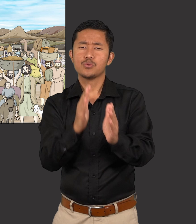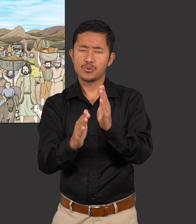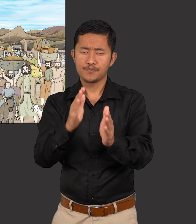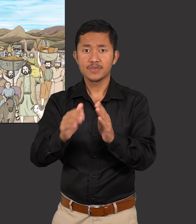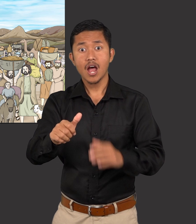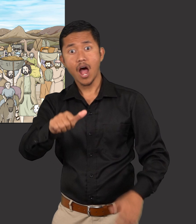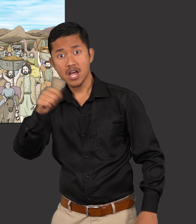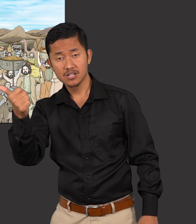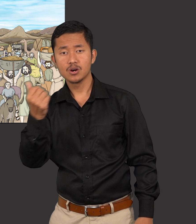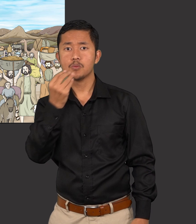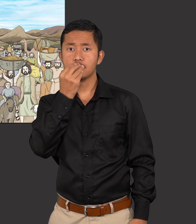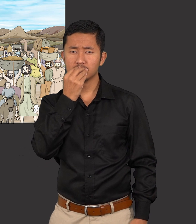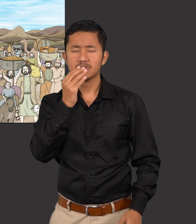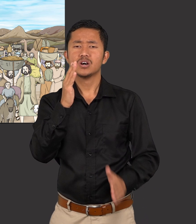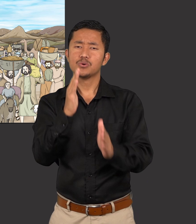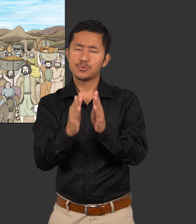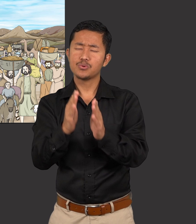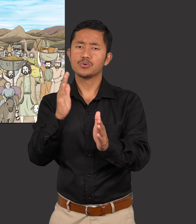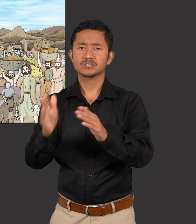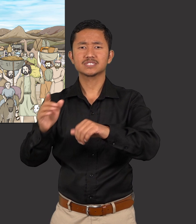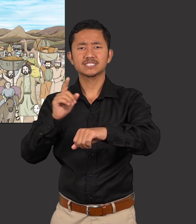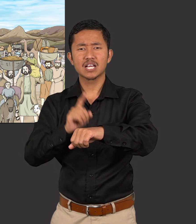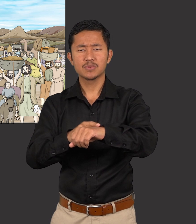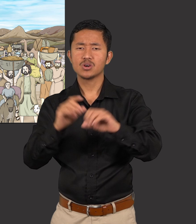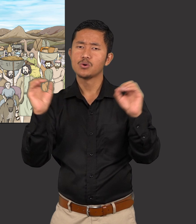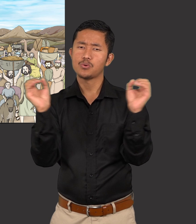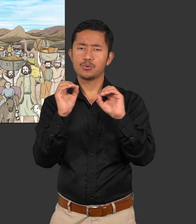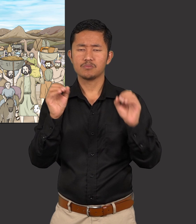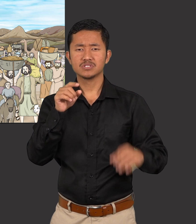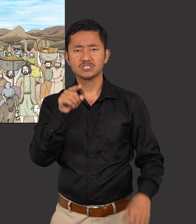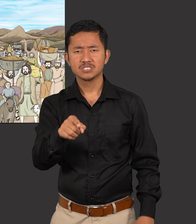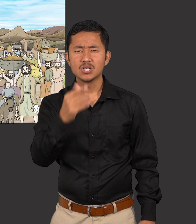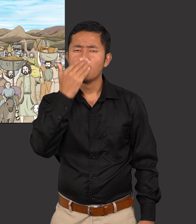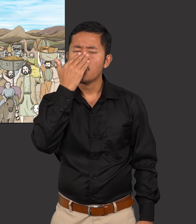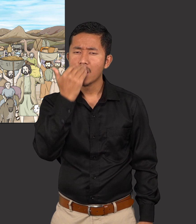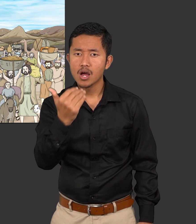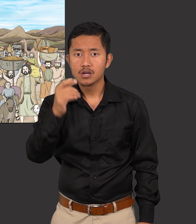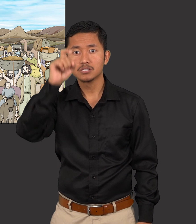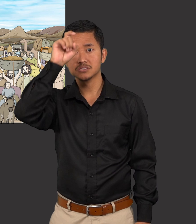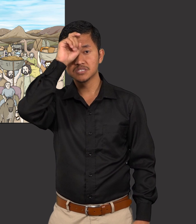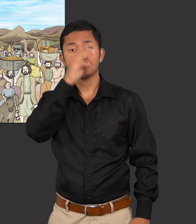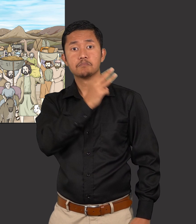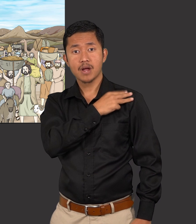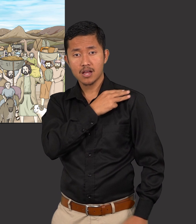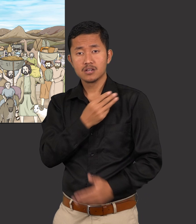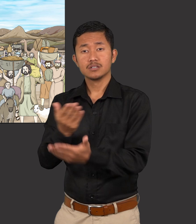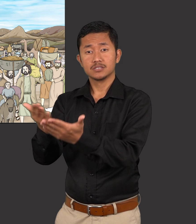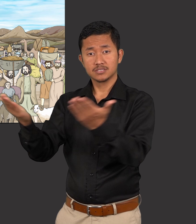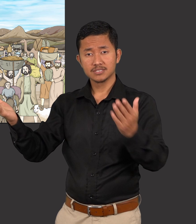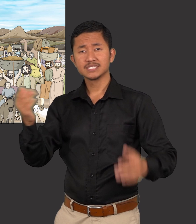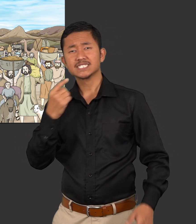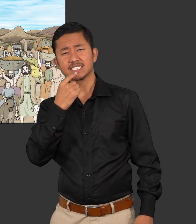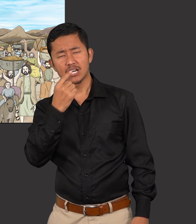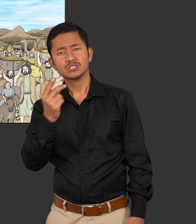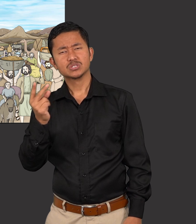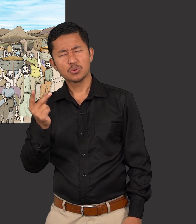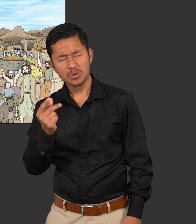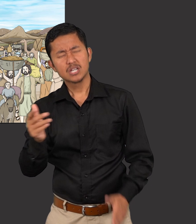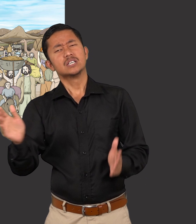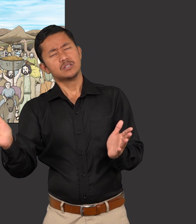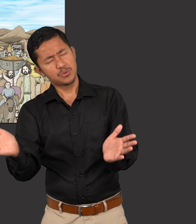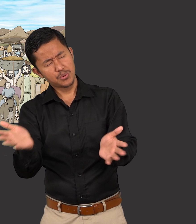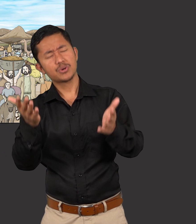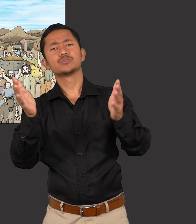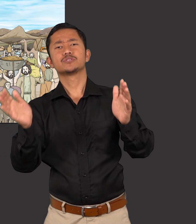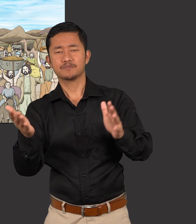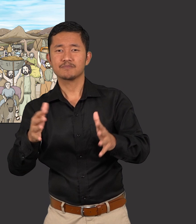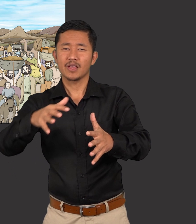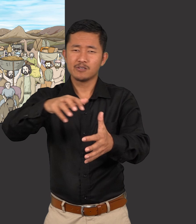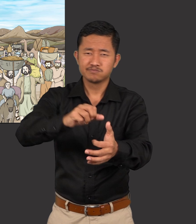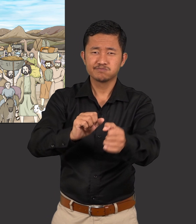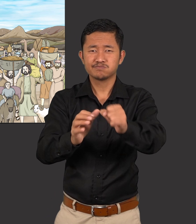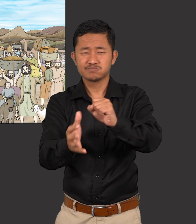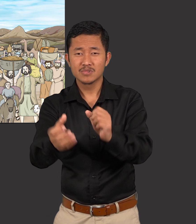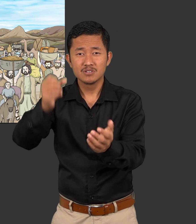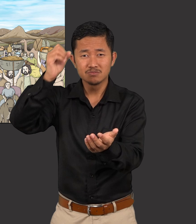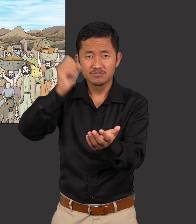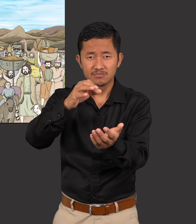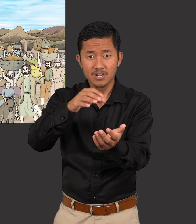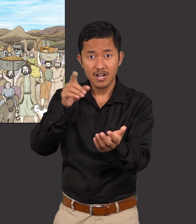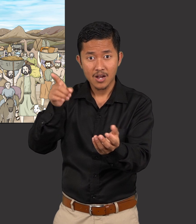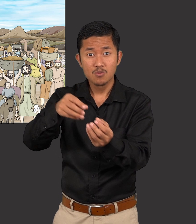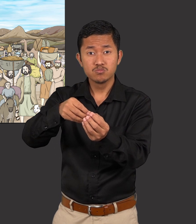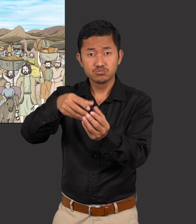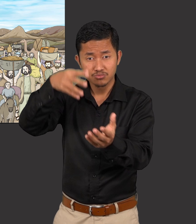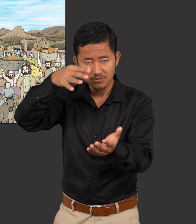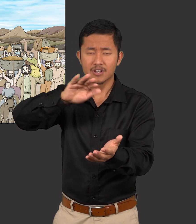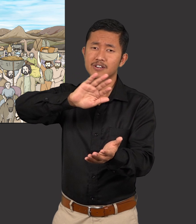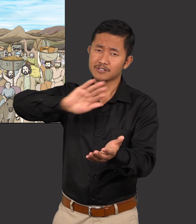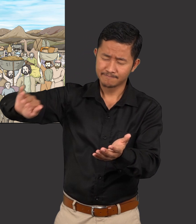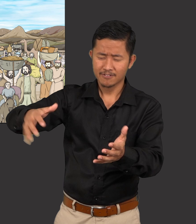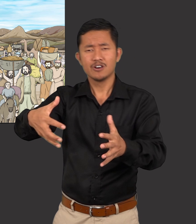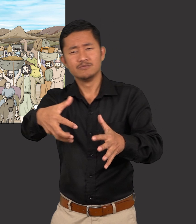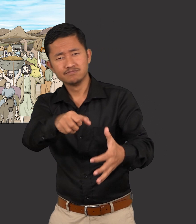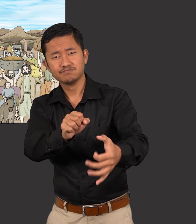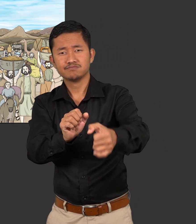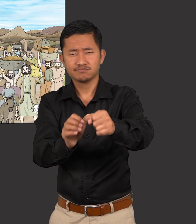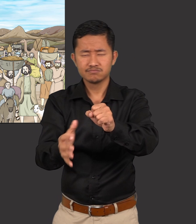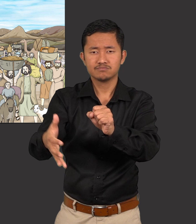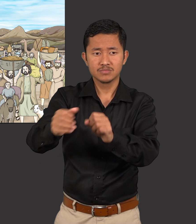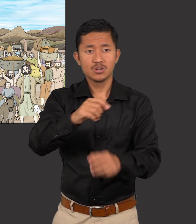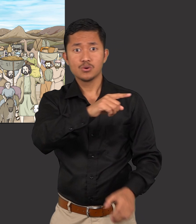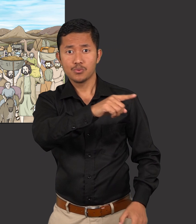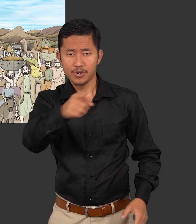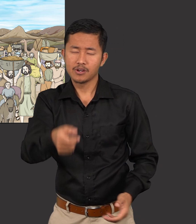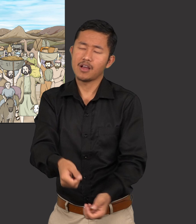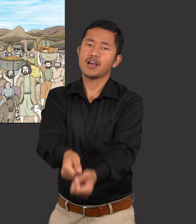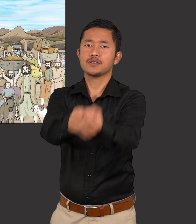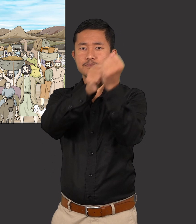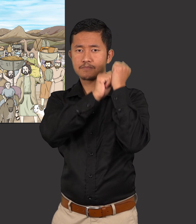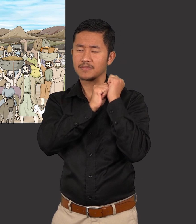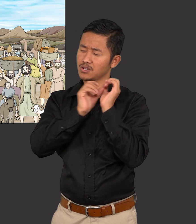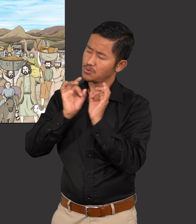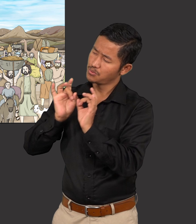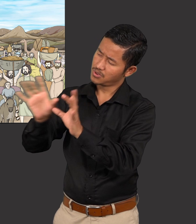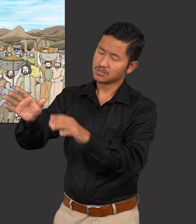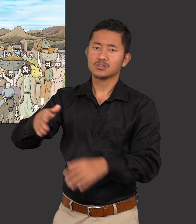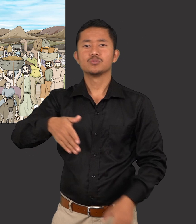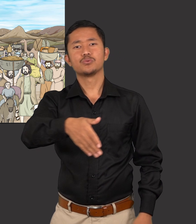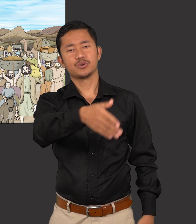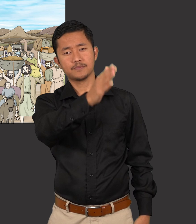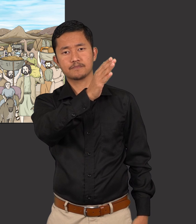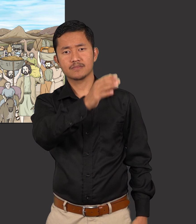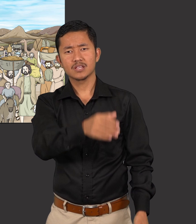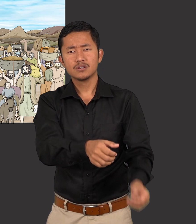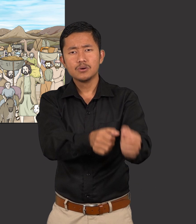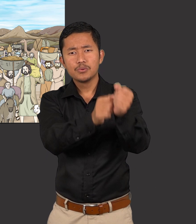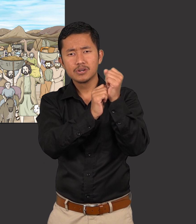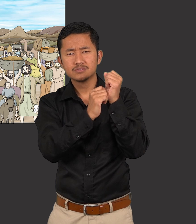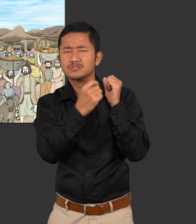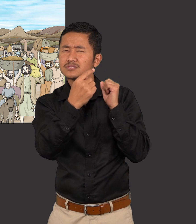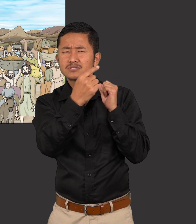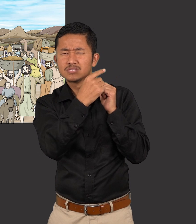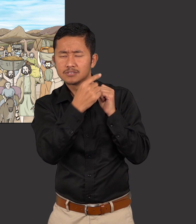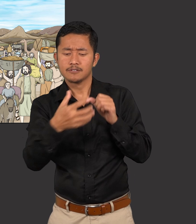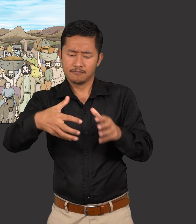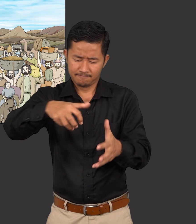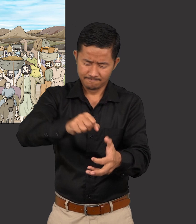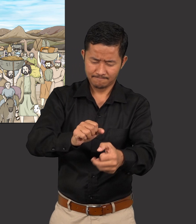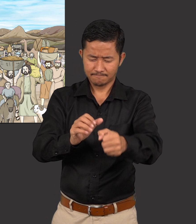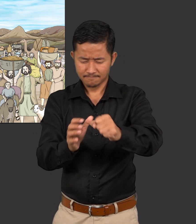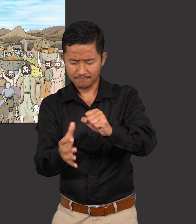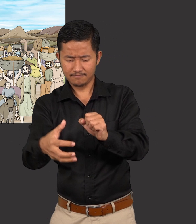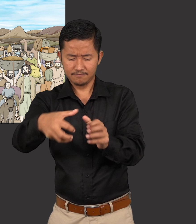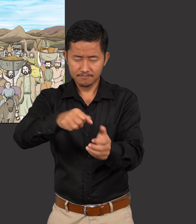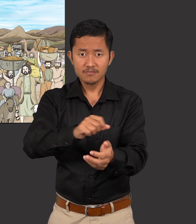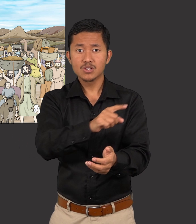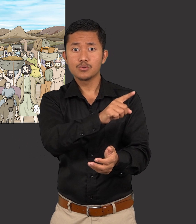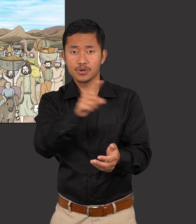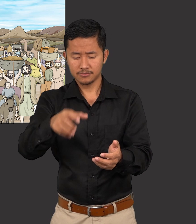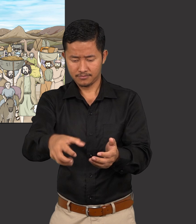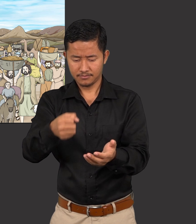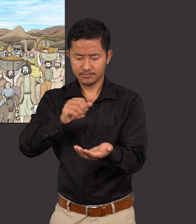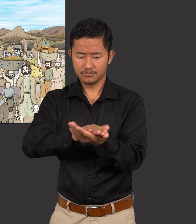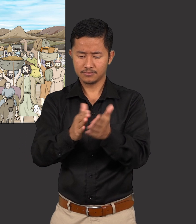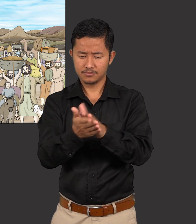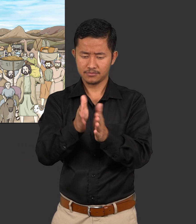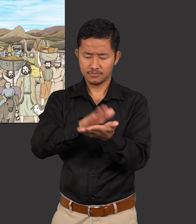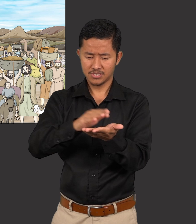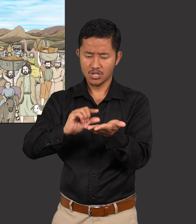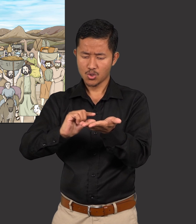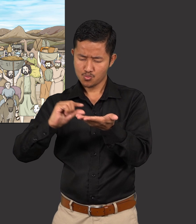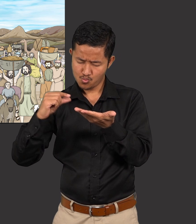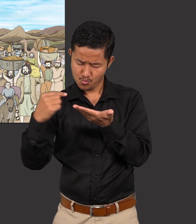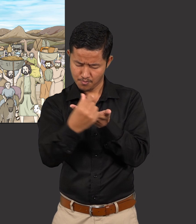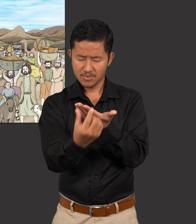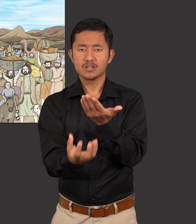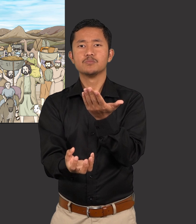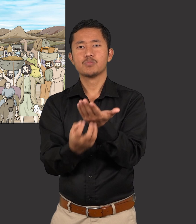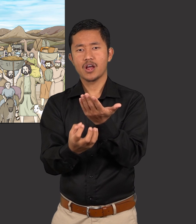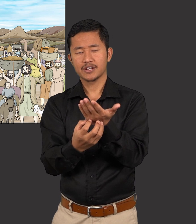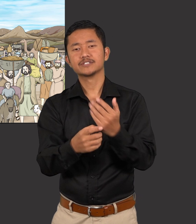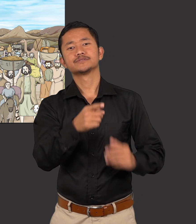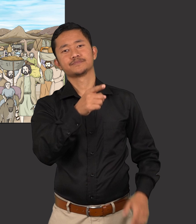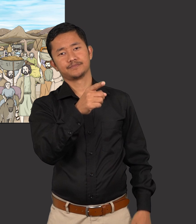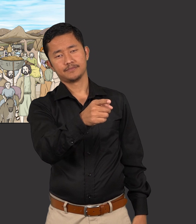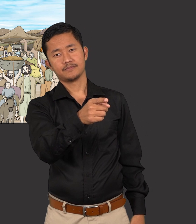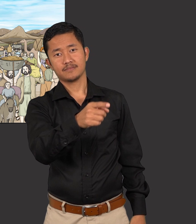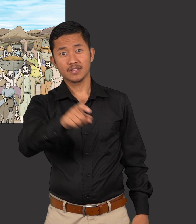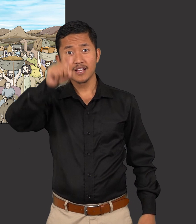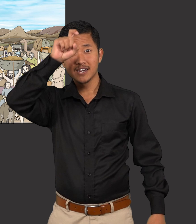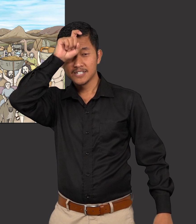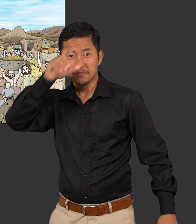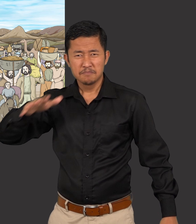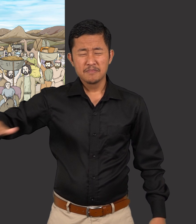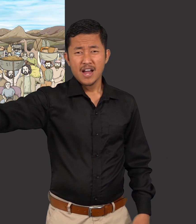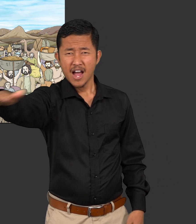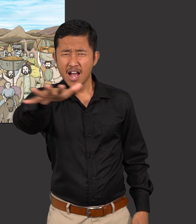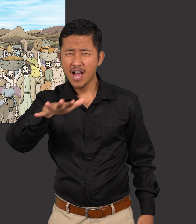For when they had been driven out of Egypt, they could not delay and had not prepared any provisions for themselves.